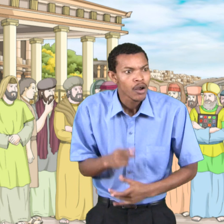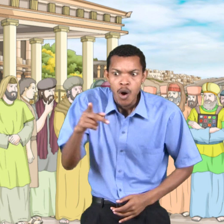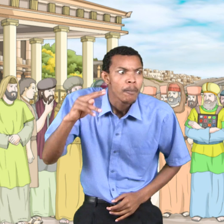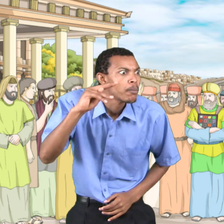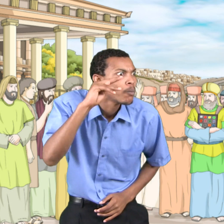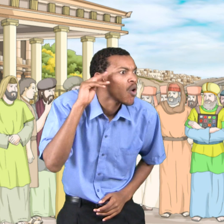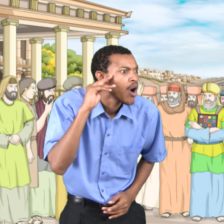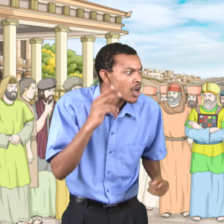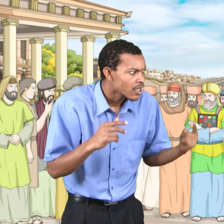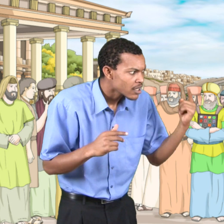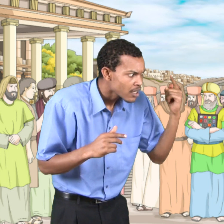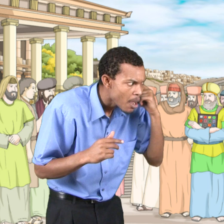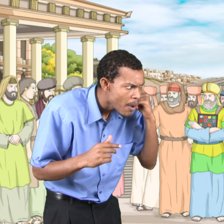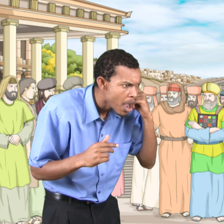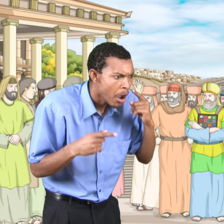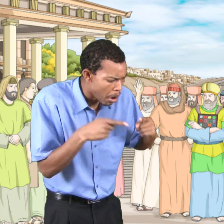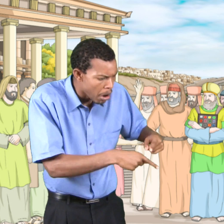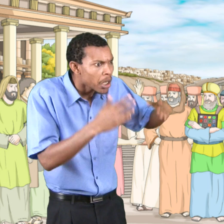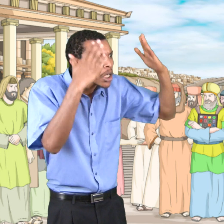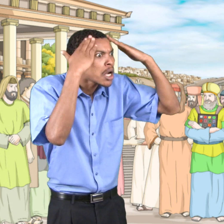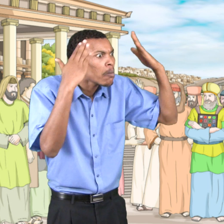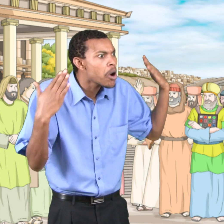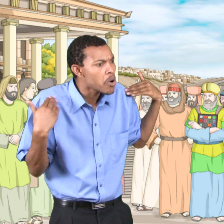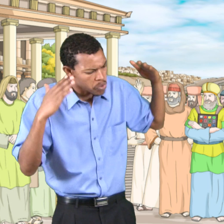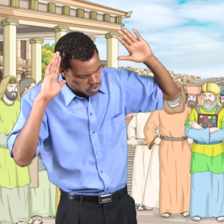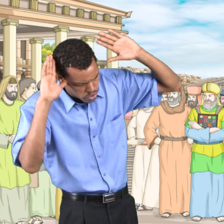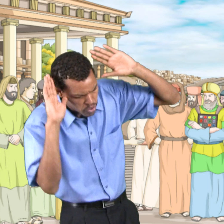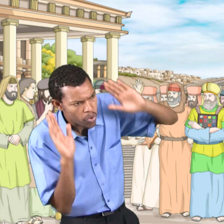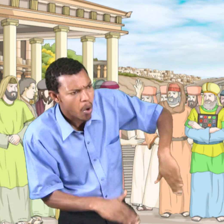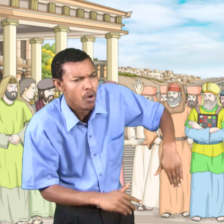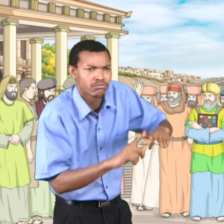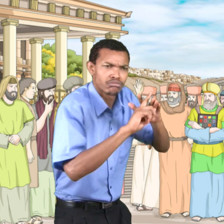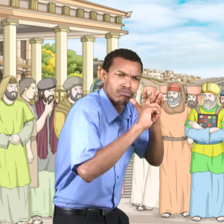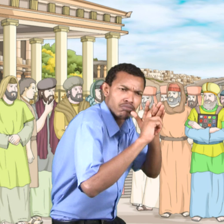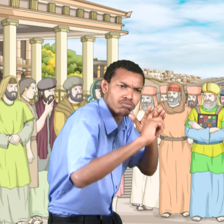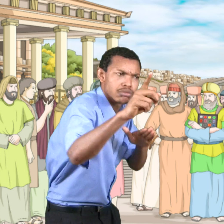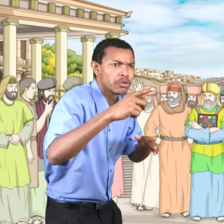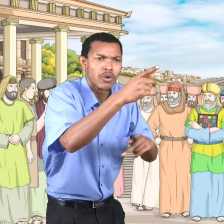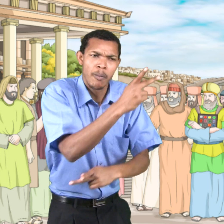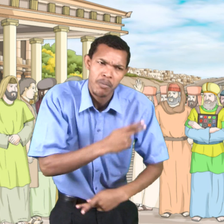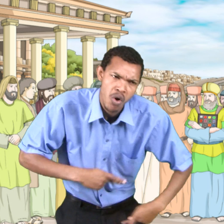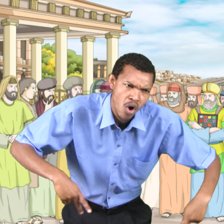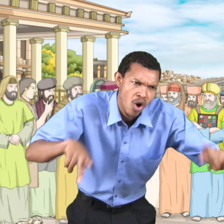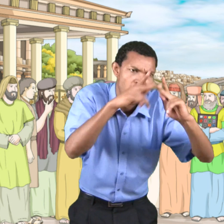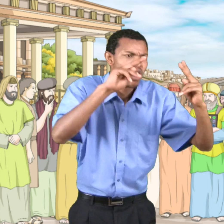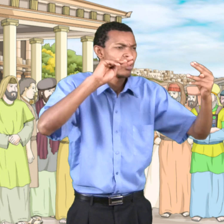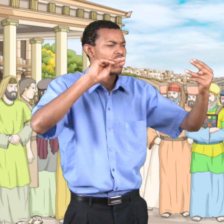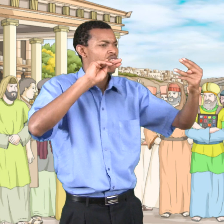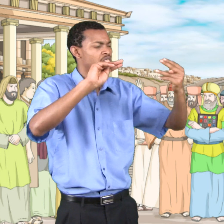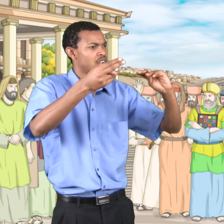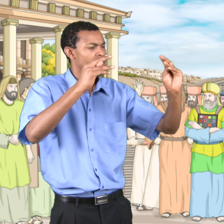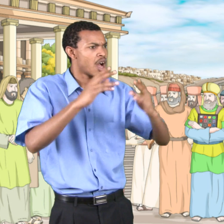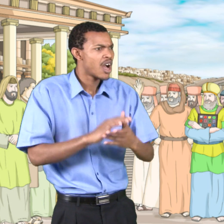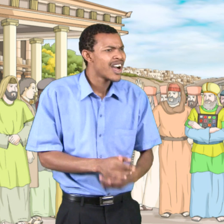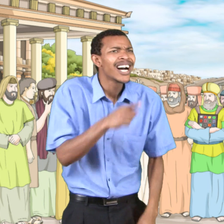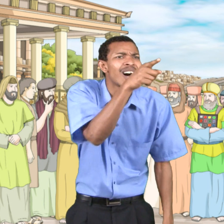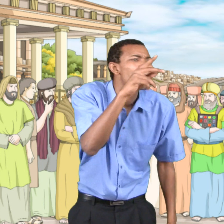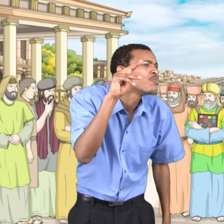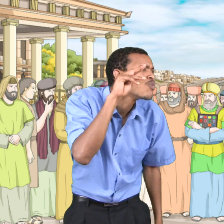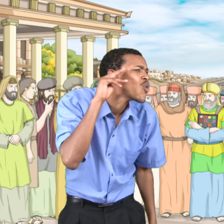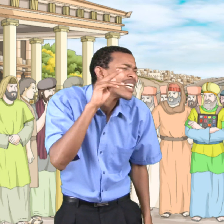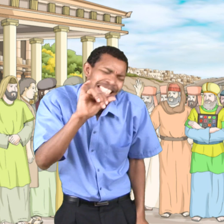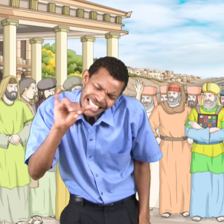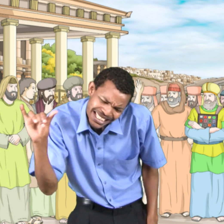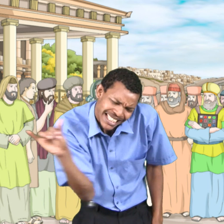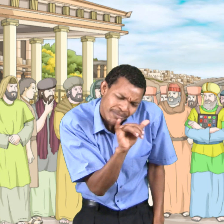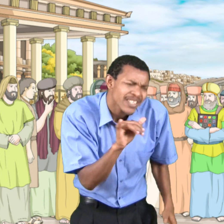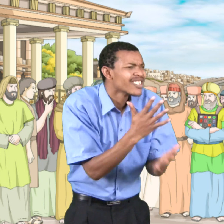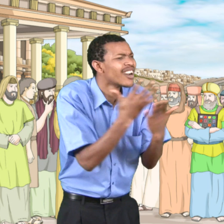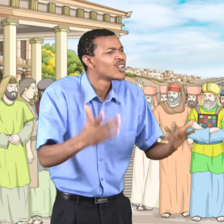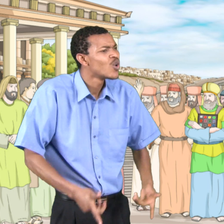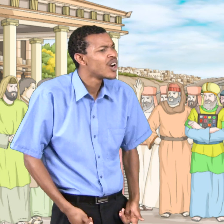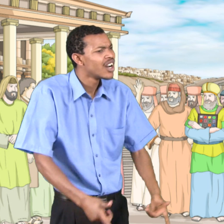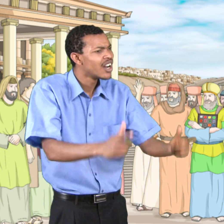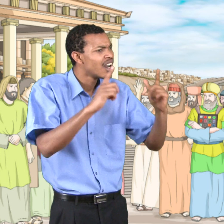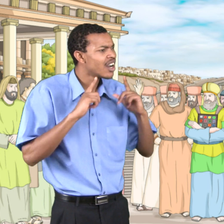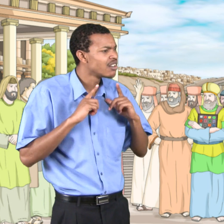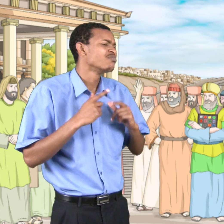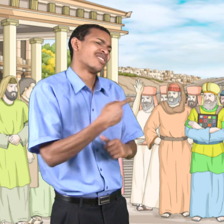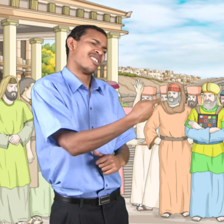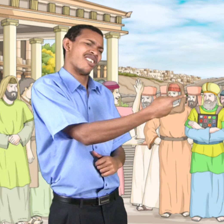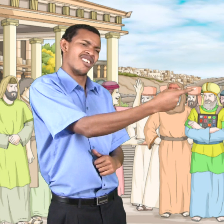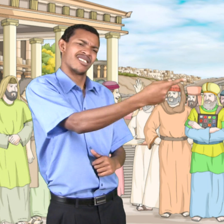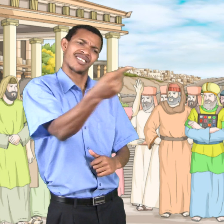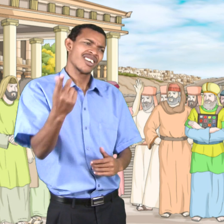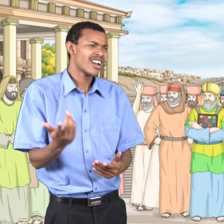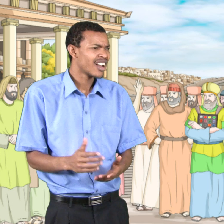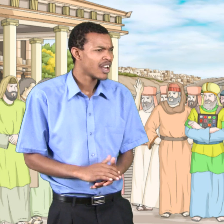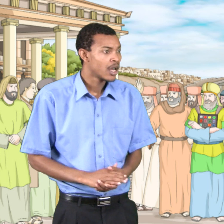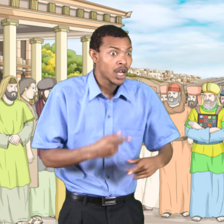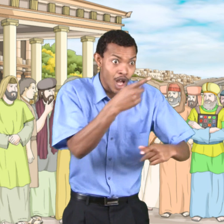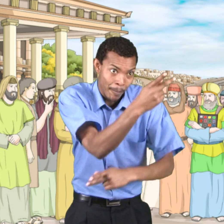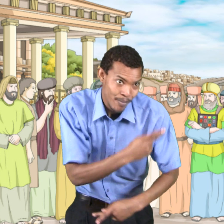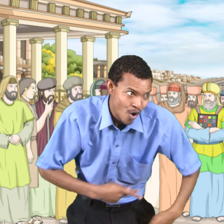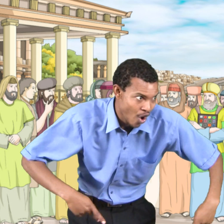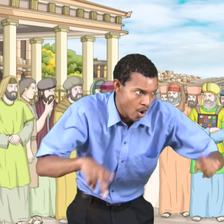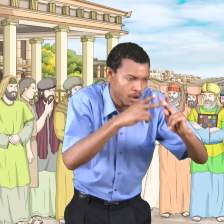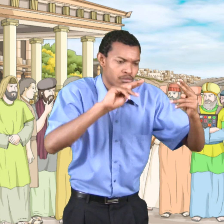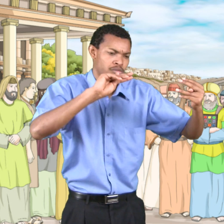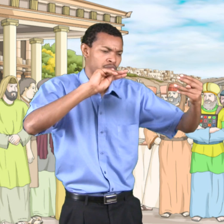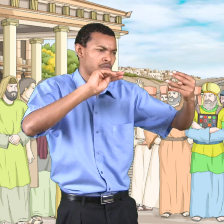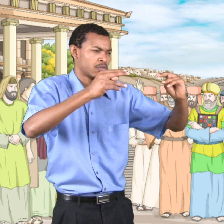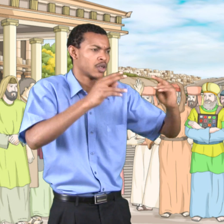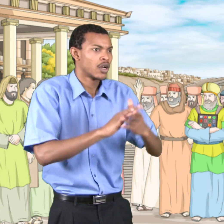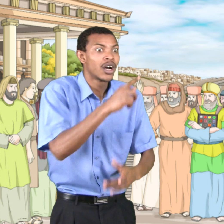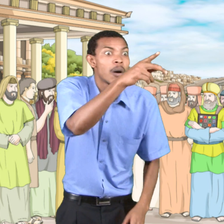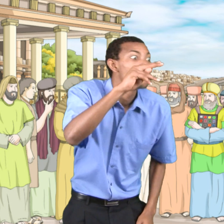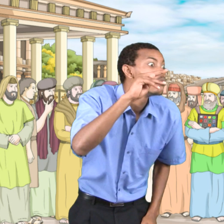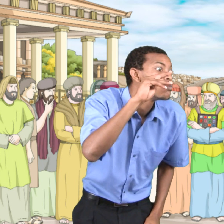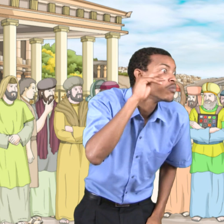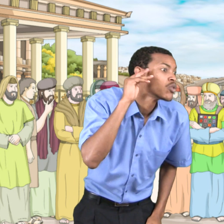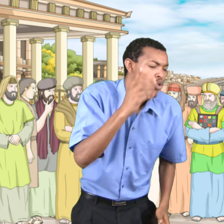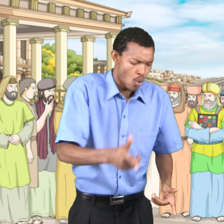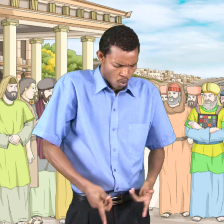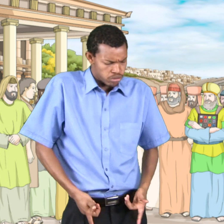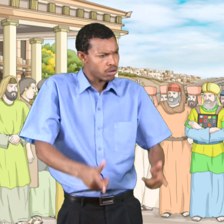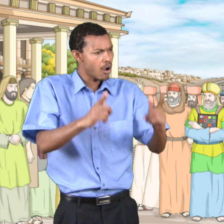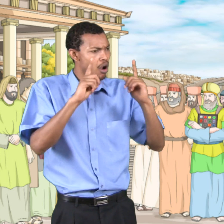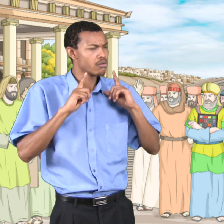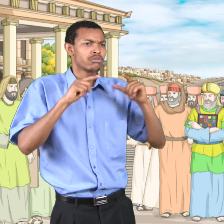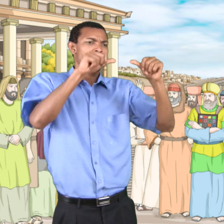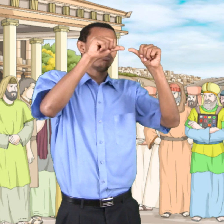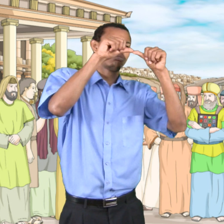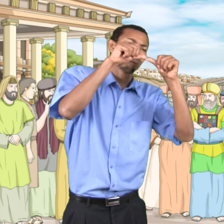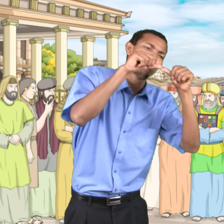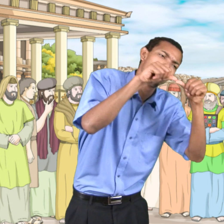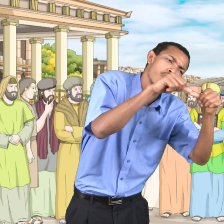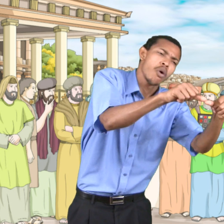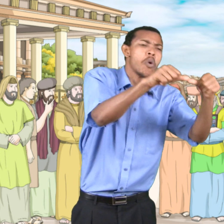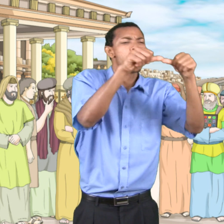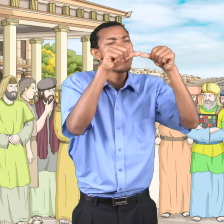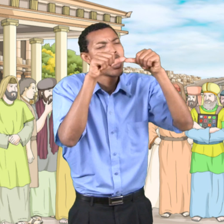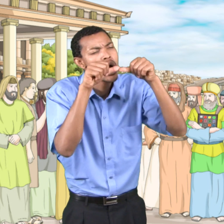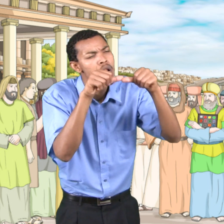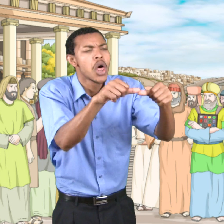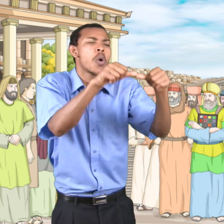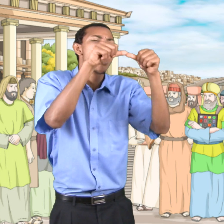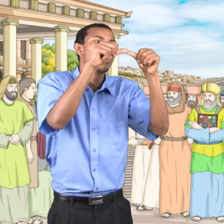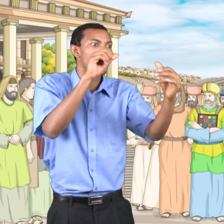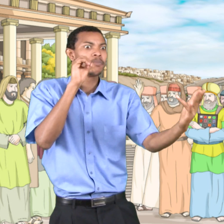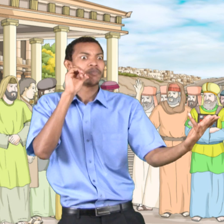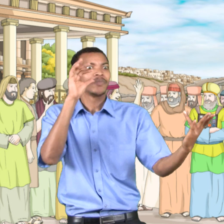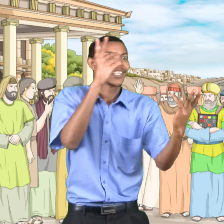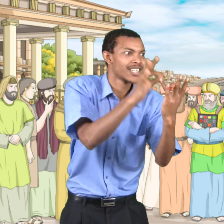Do you want to kill me as you killed the Egyptian yesterday?’